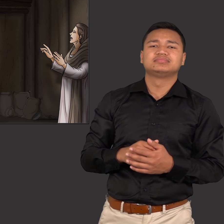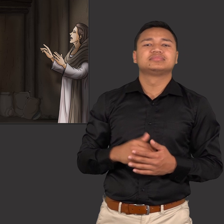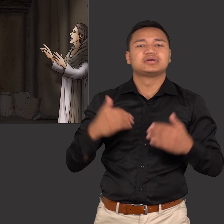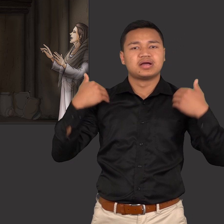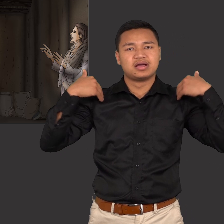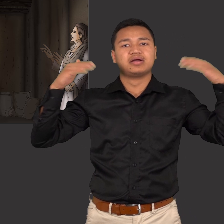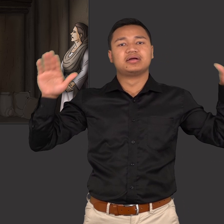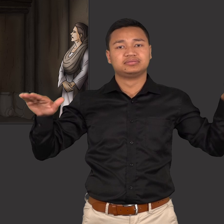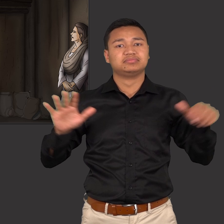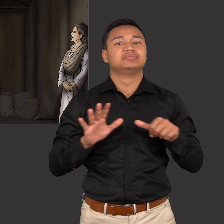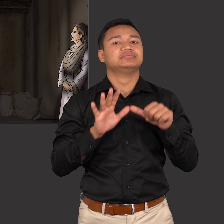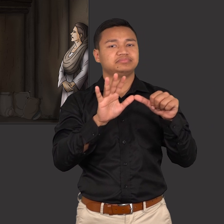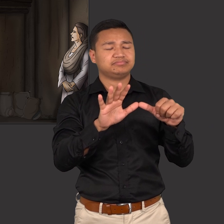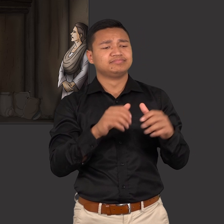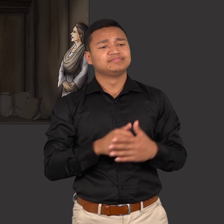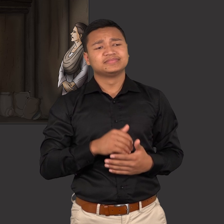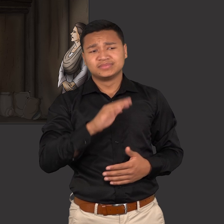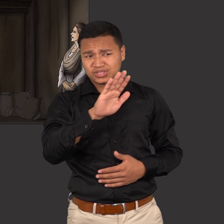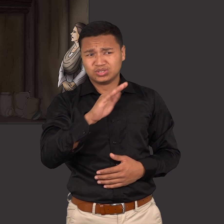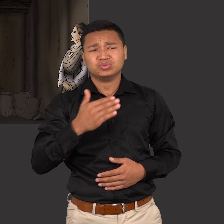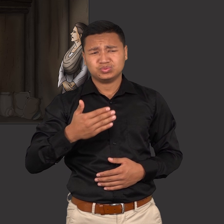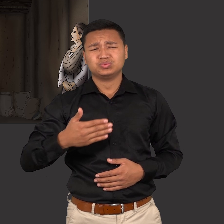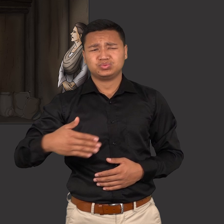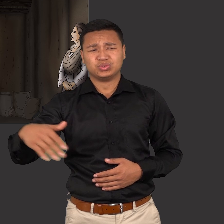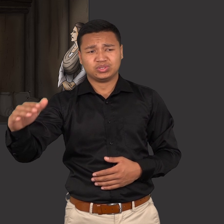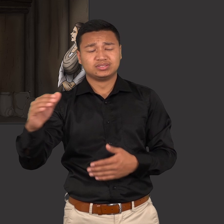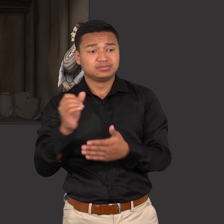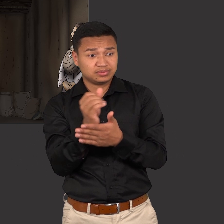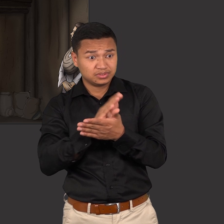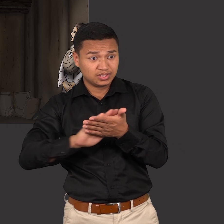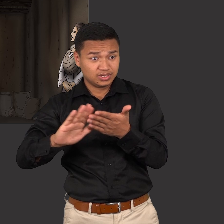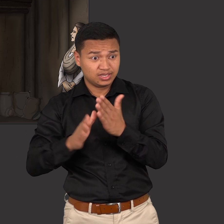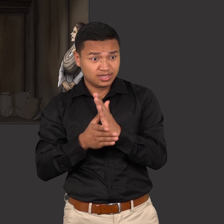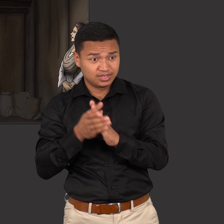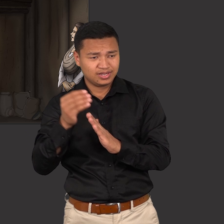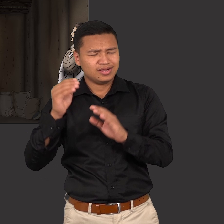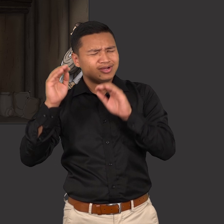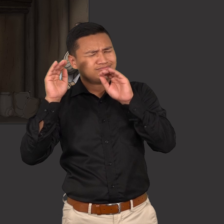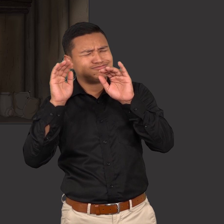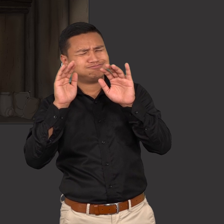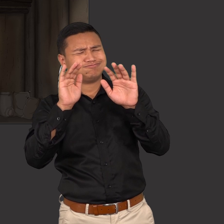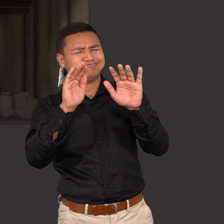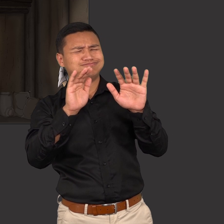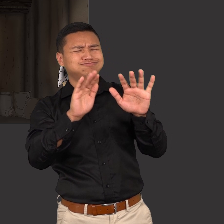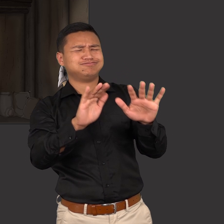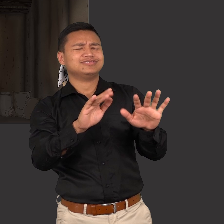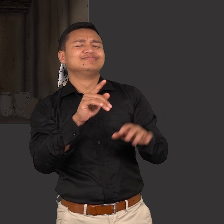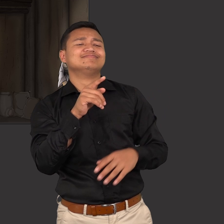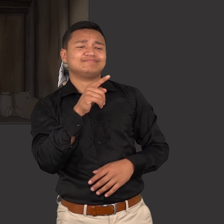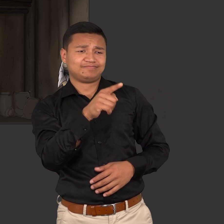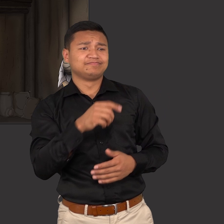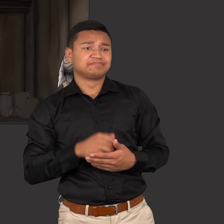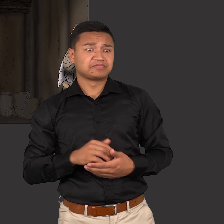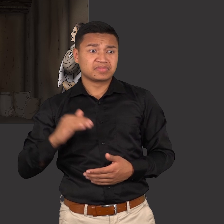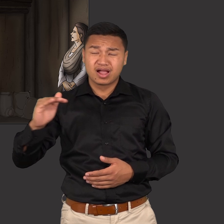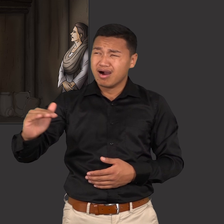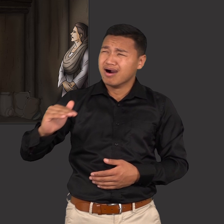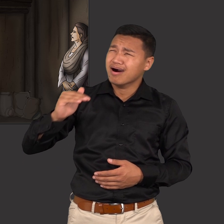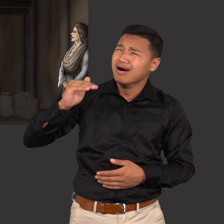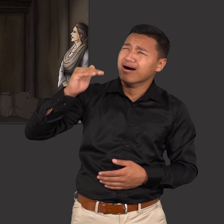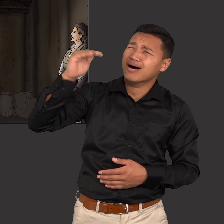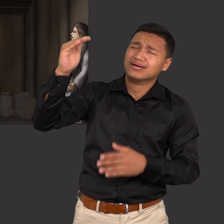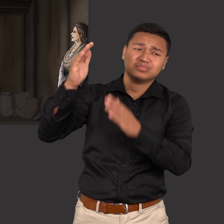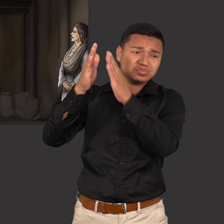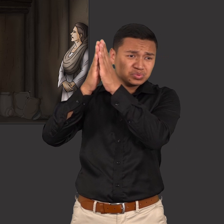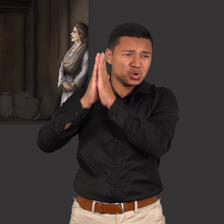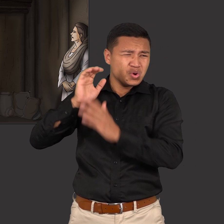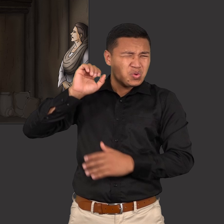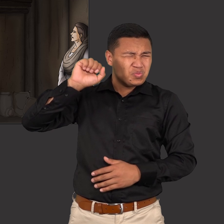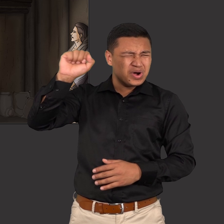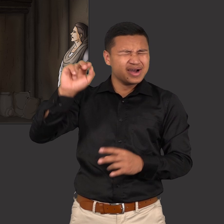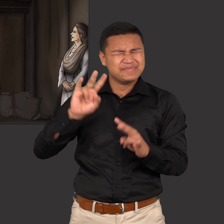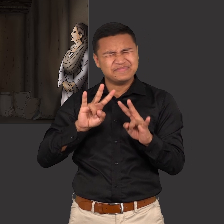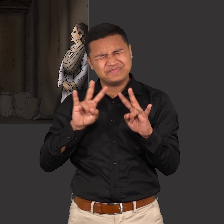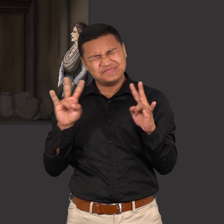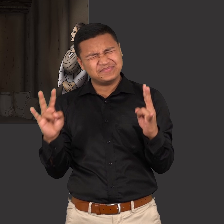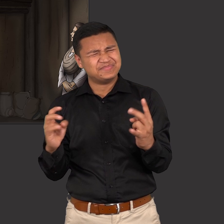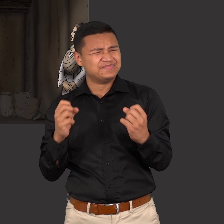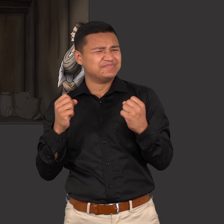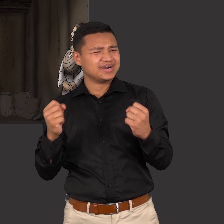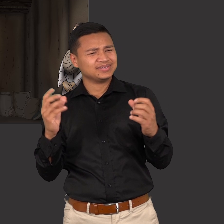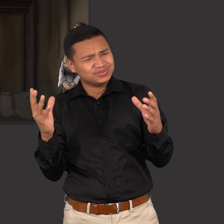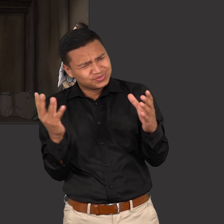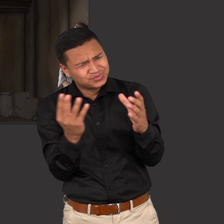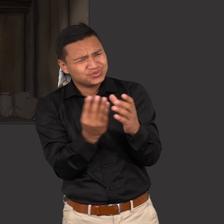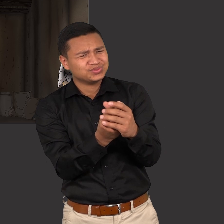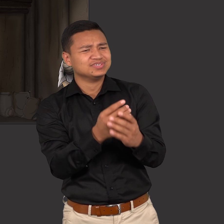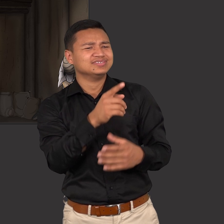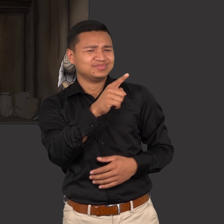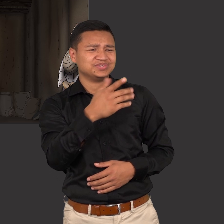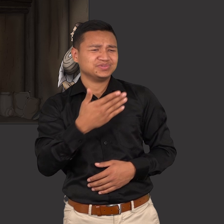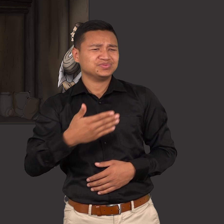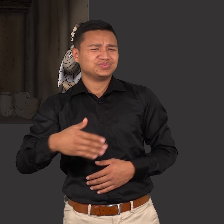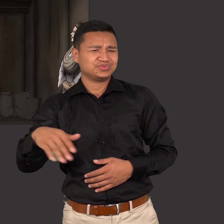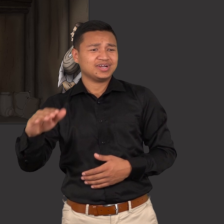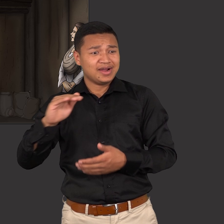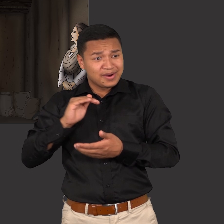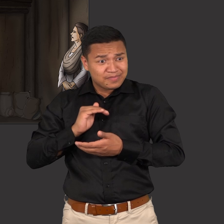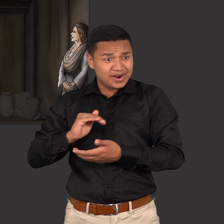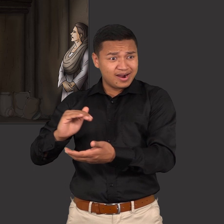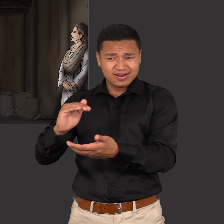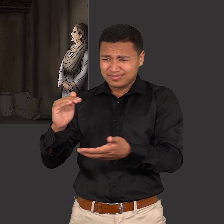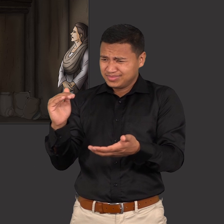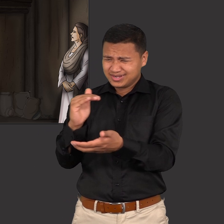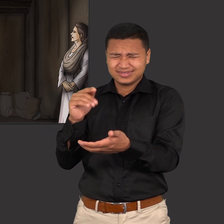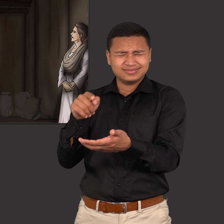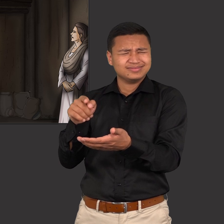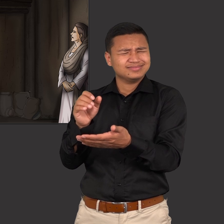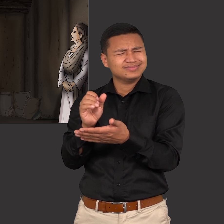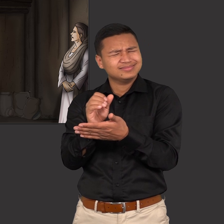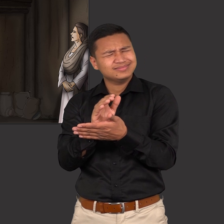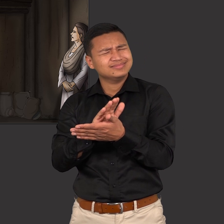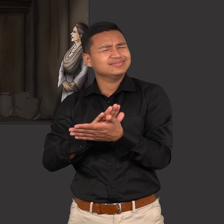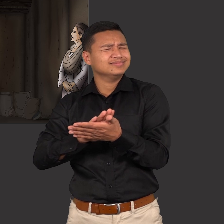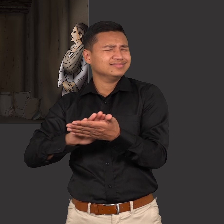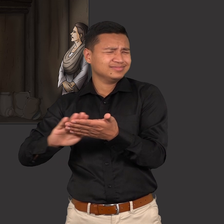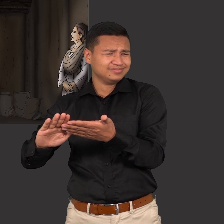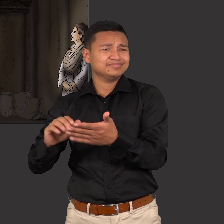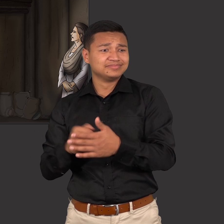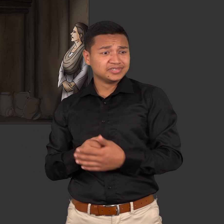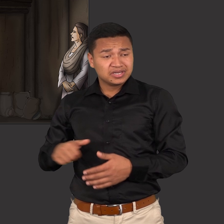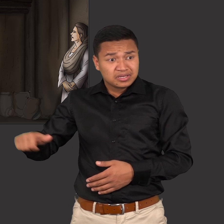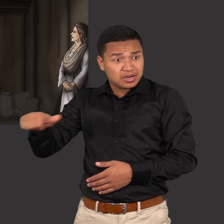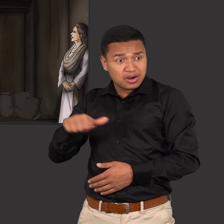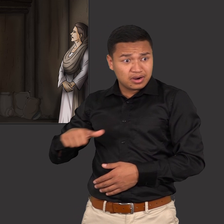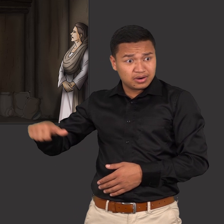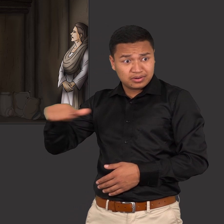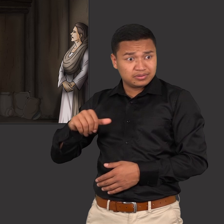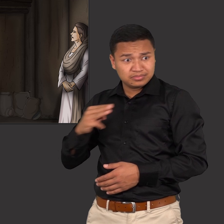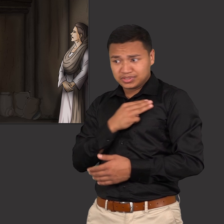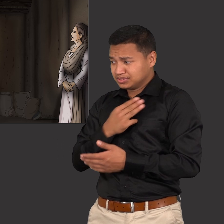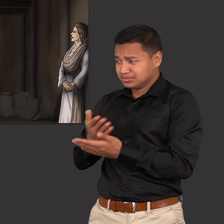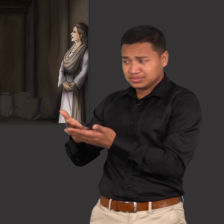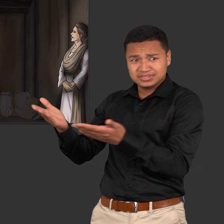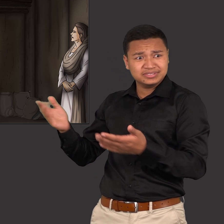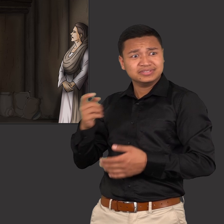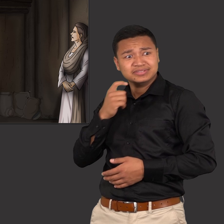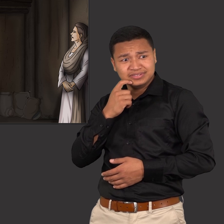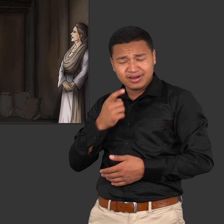The angel replied, “The Holy Spirit will come upon you, and the power of the Most High will overshadow you.